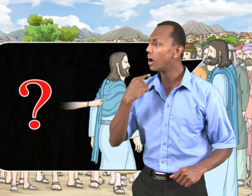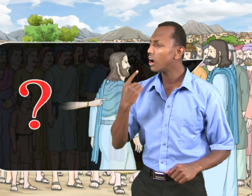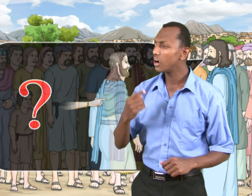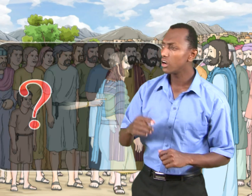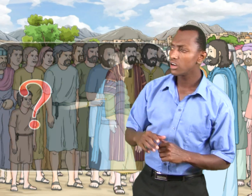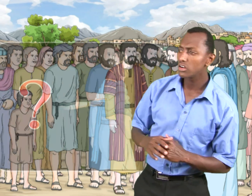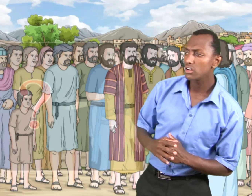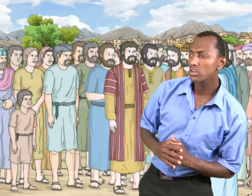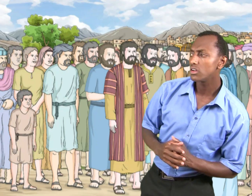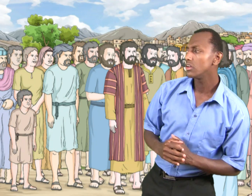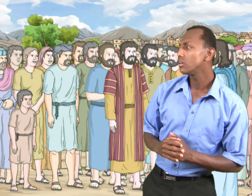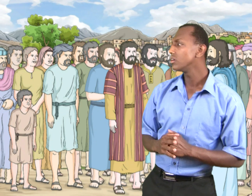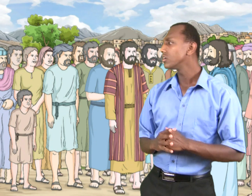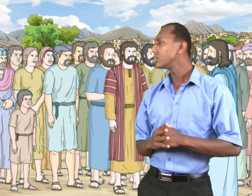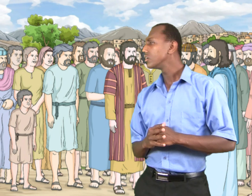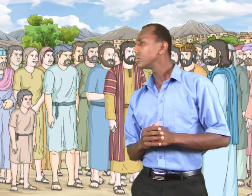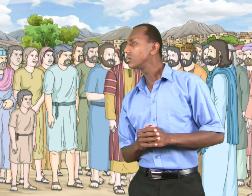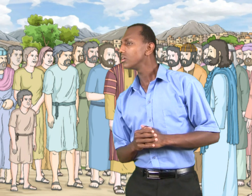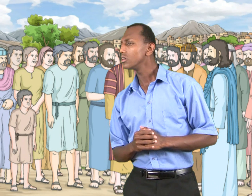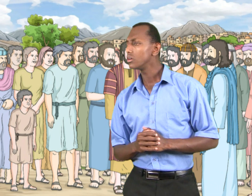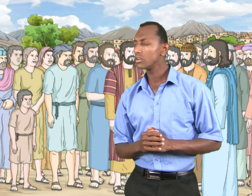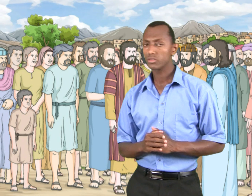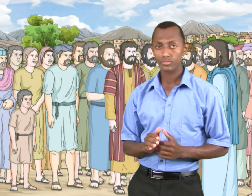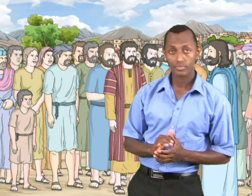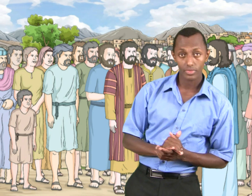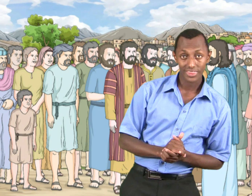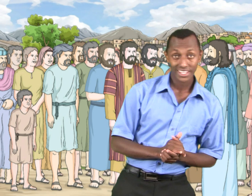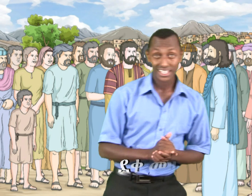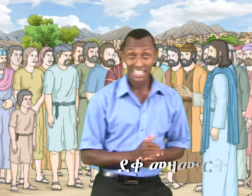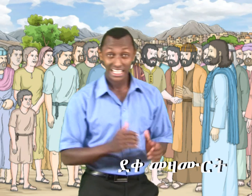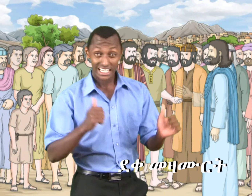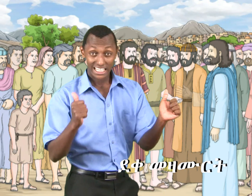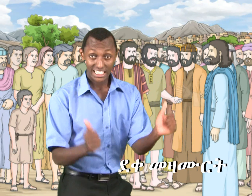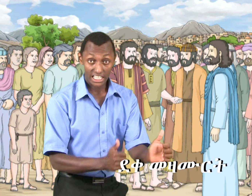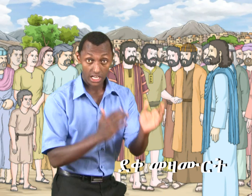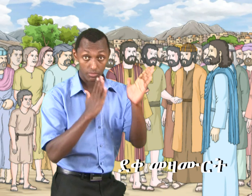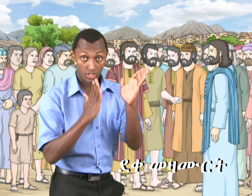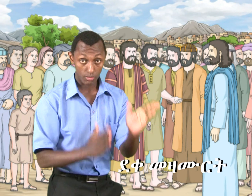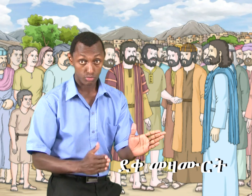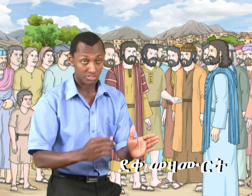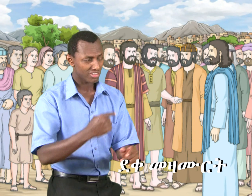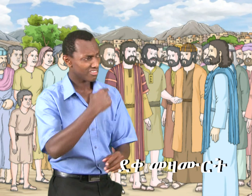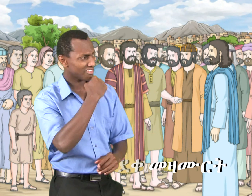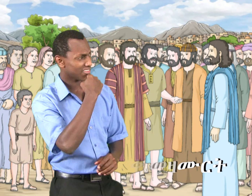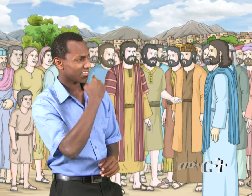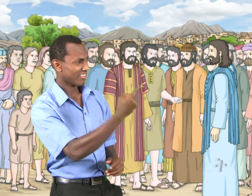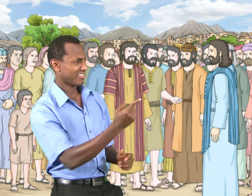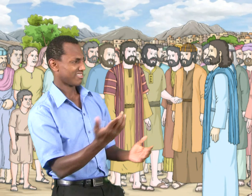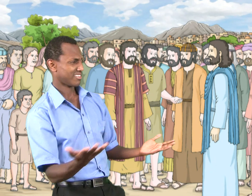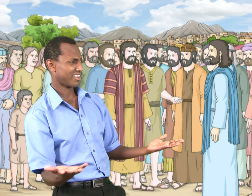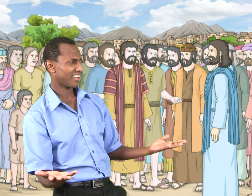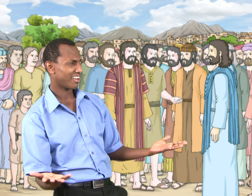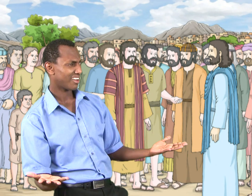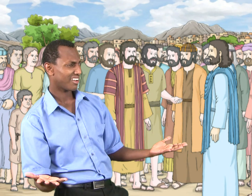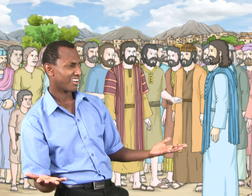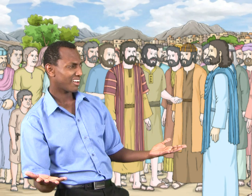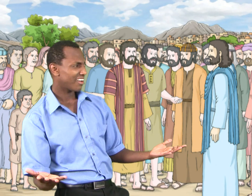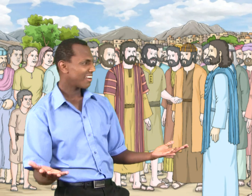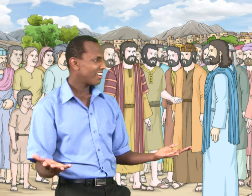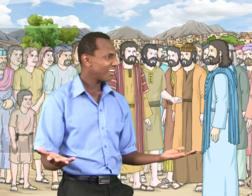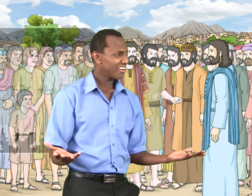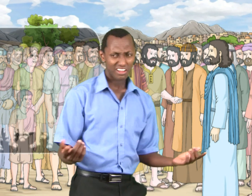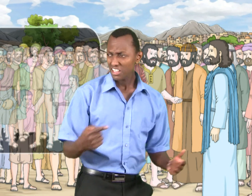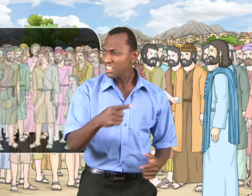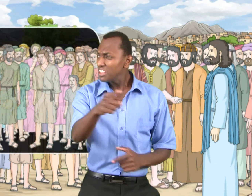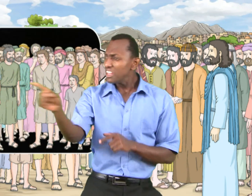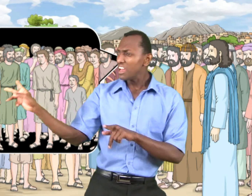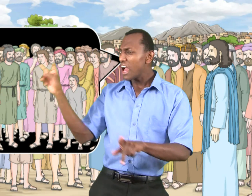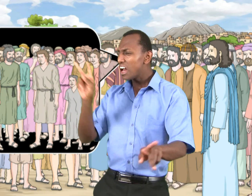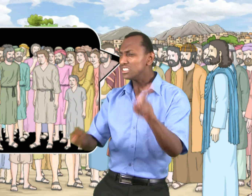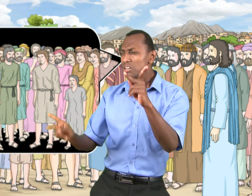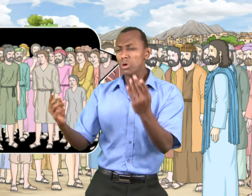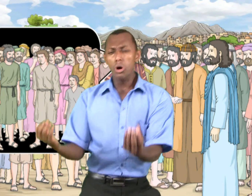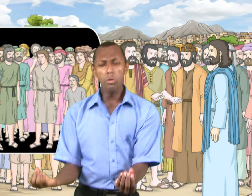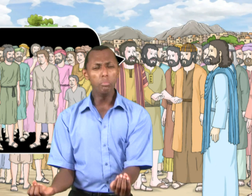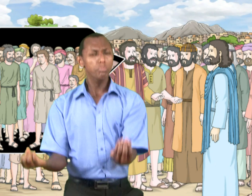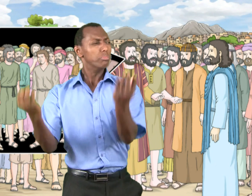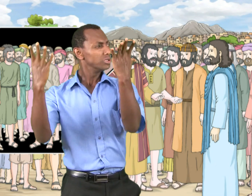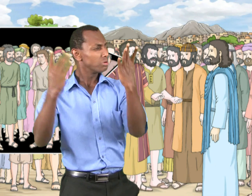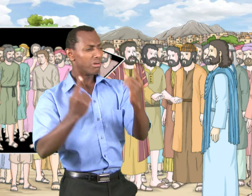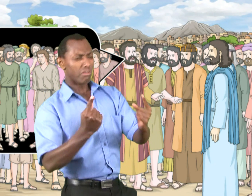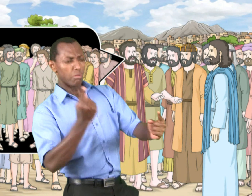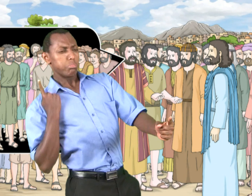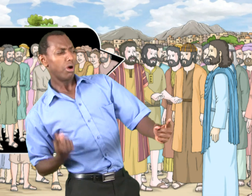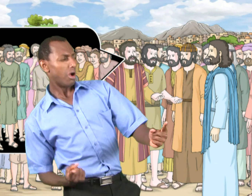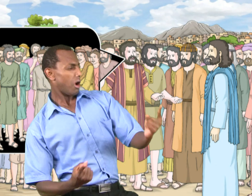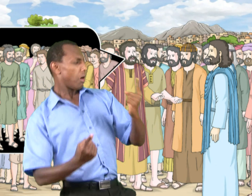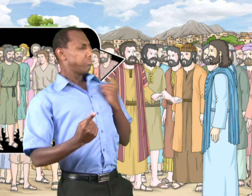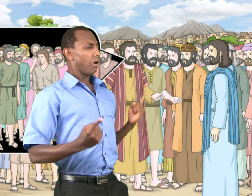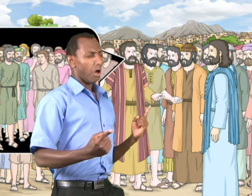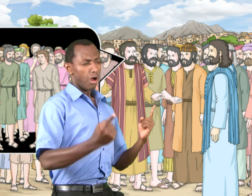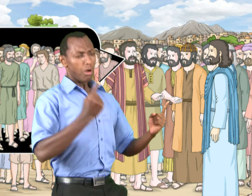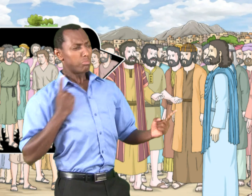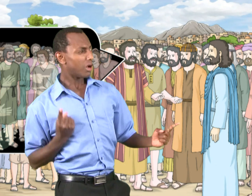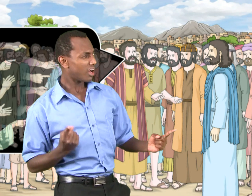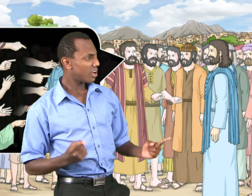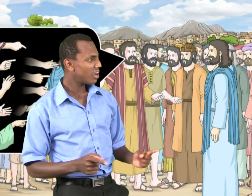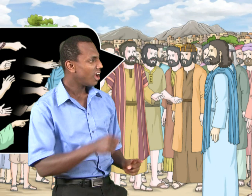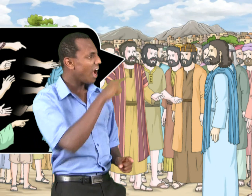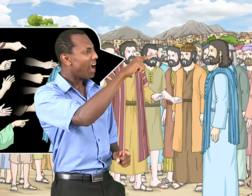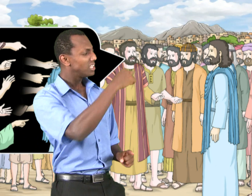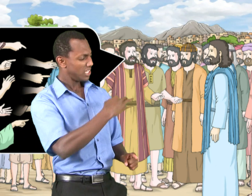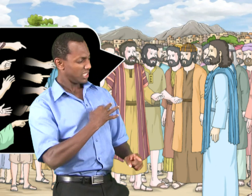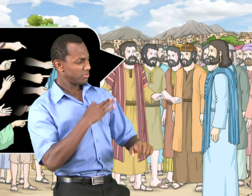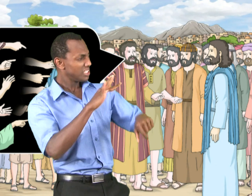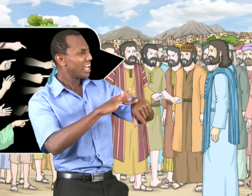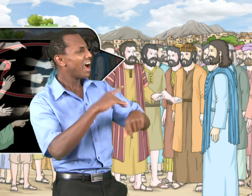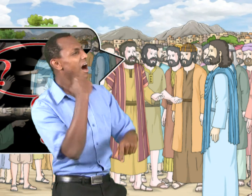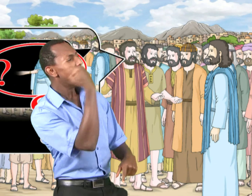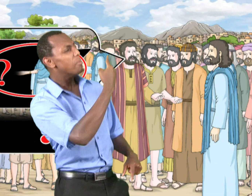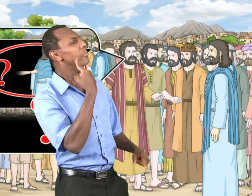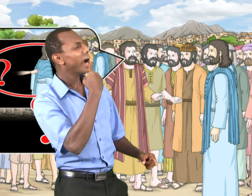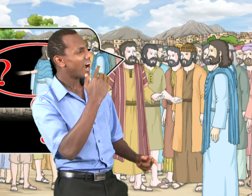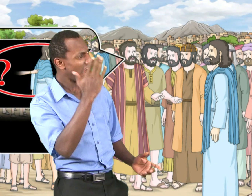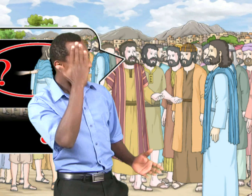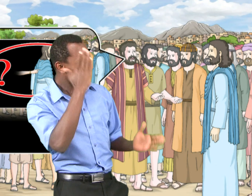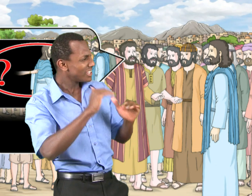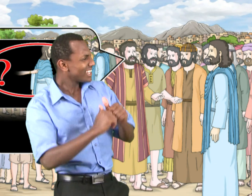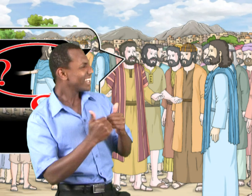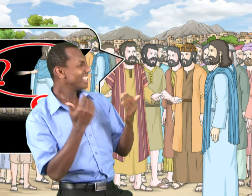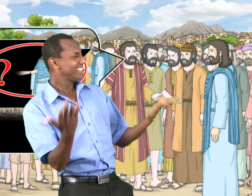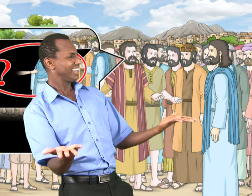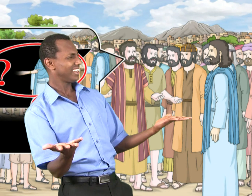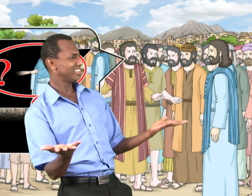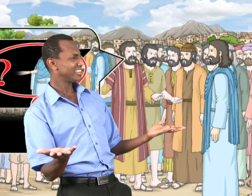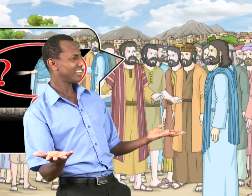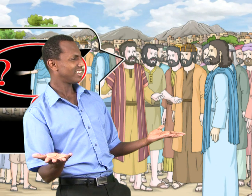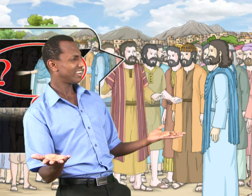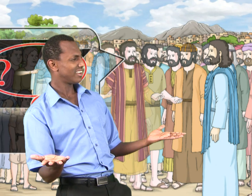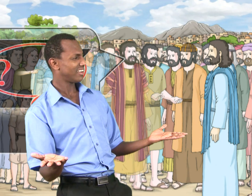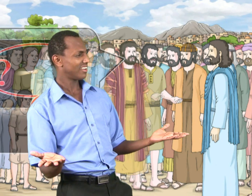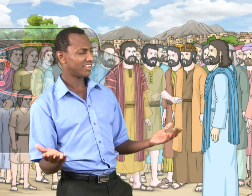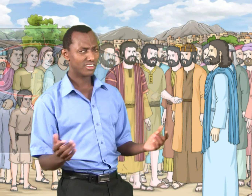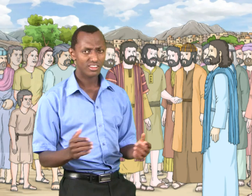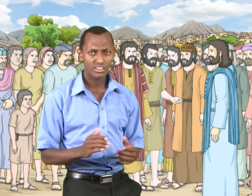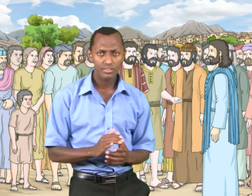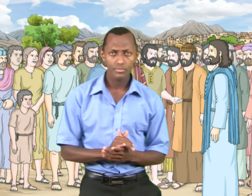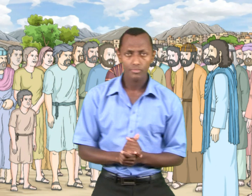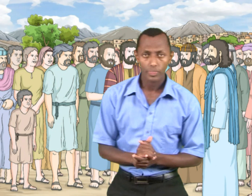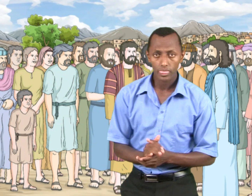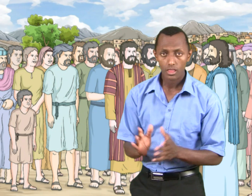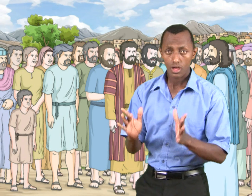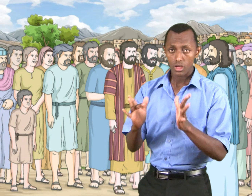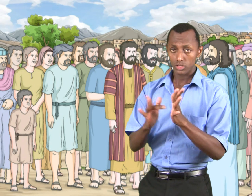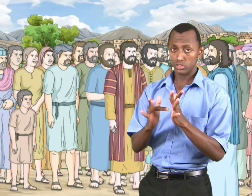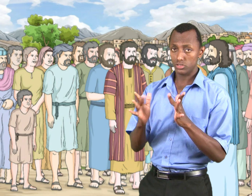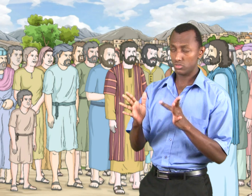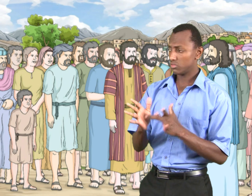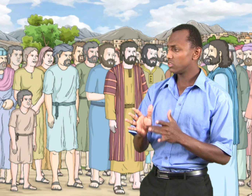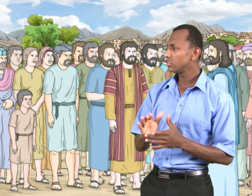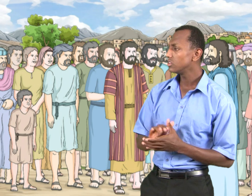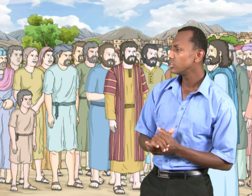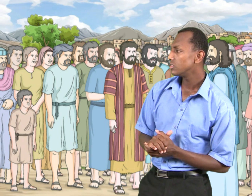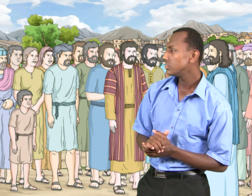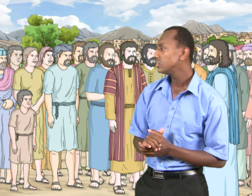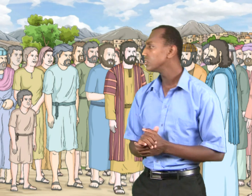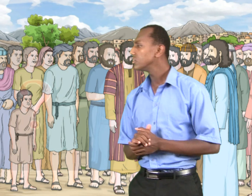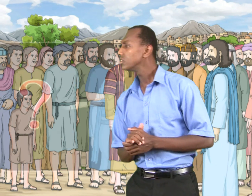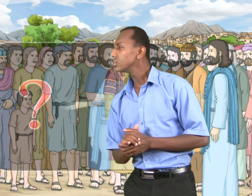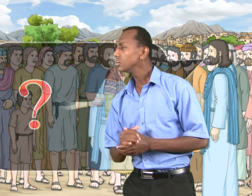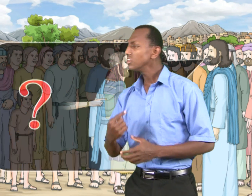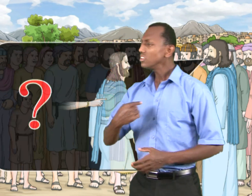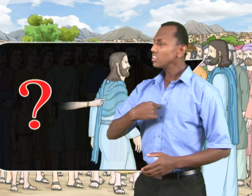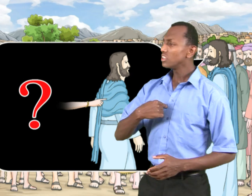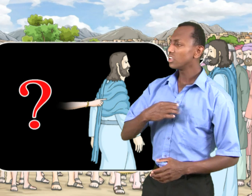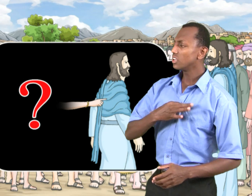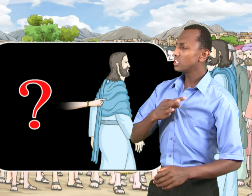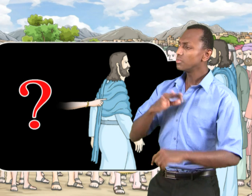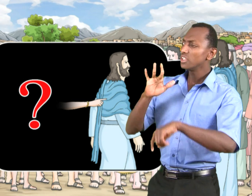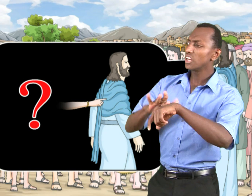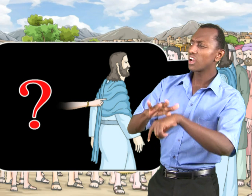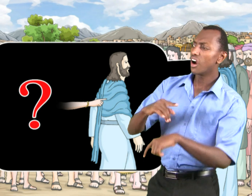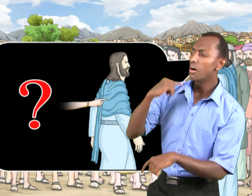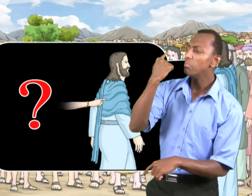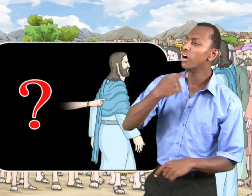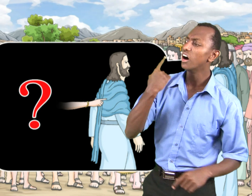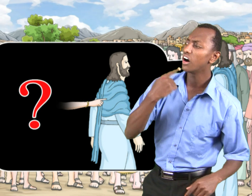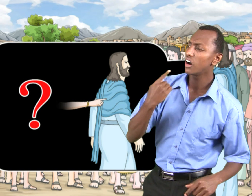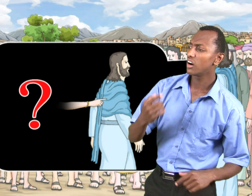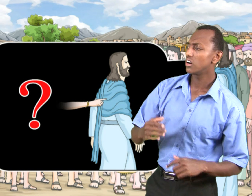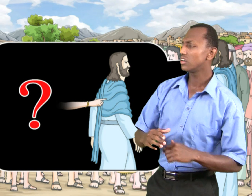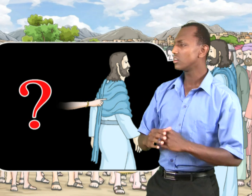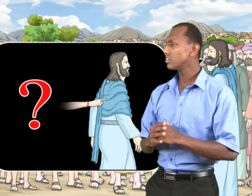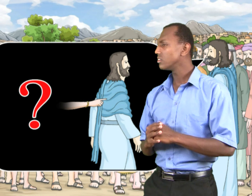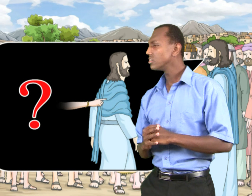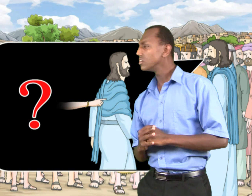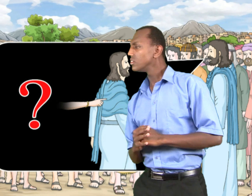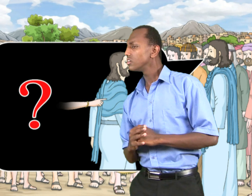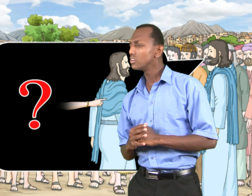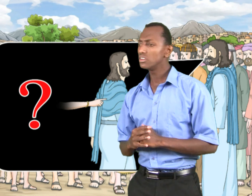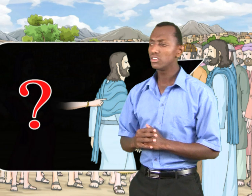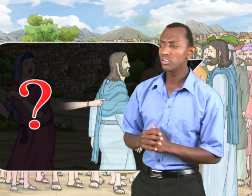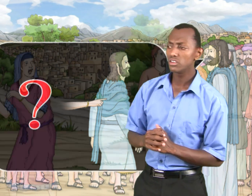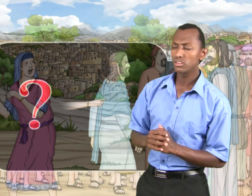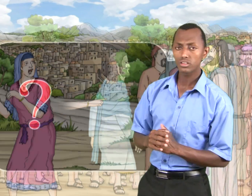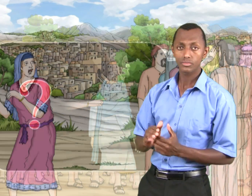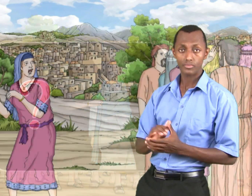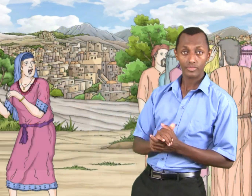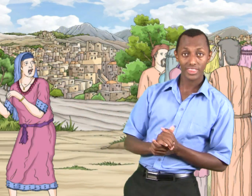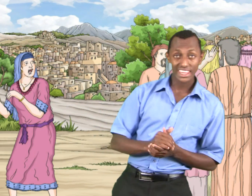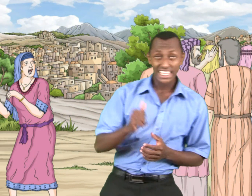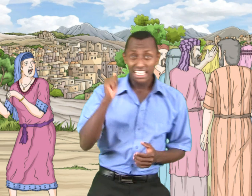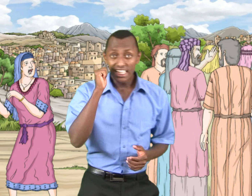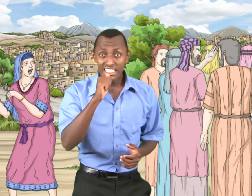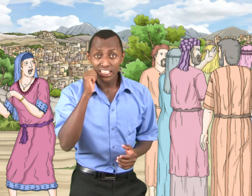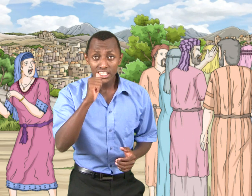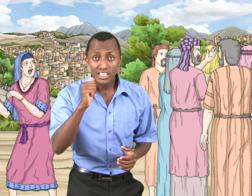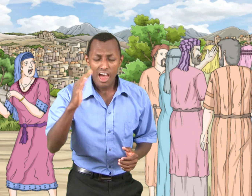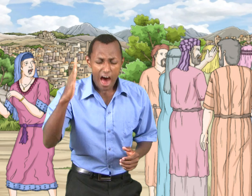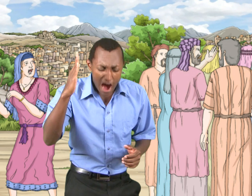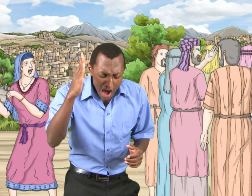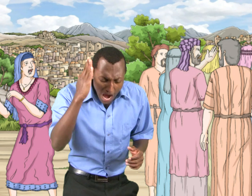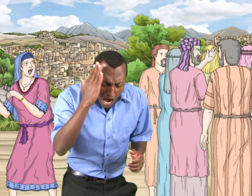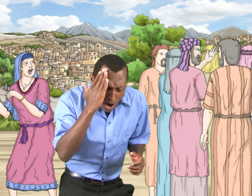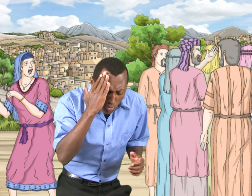His disciples answered, “You can see the crowd pressing in on You, and yet You ask, ‘Who touched Me?’” But He kept looking around to see who had done this.